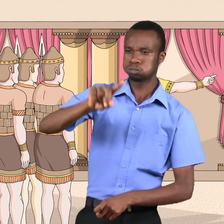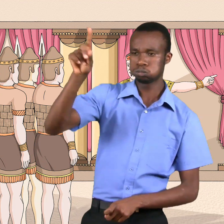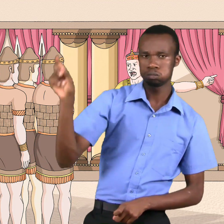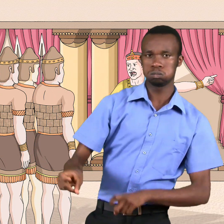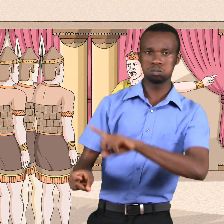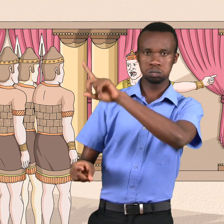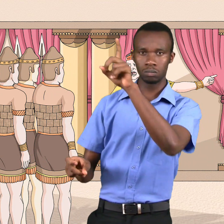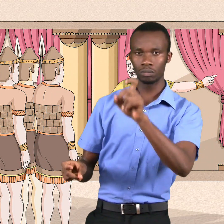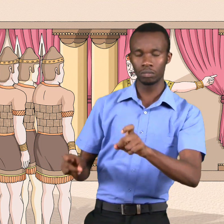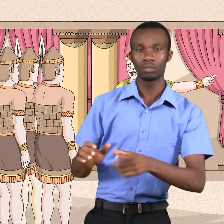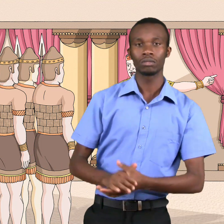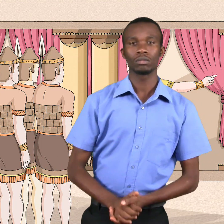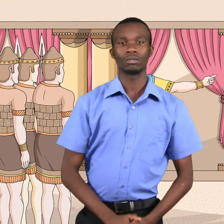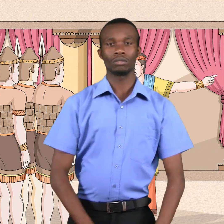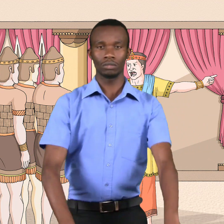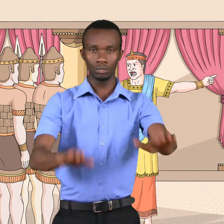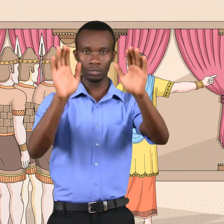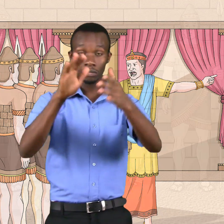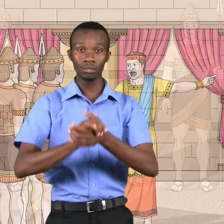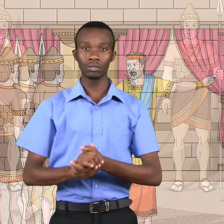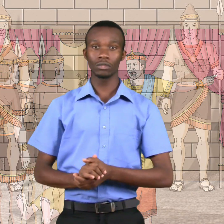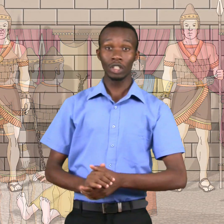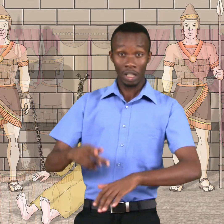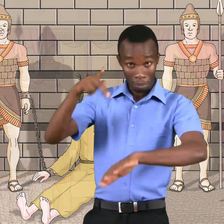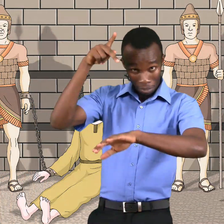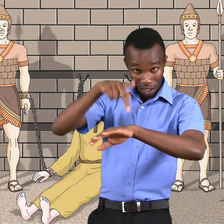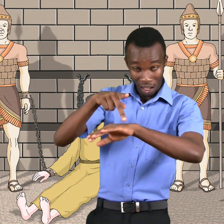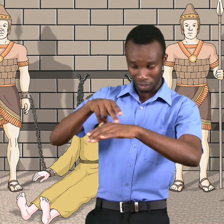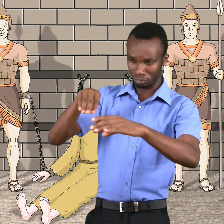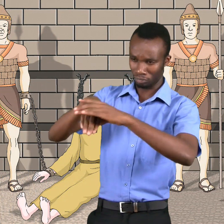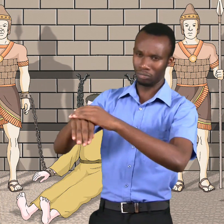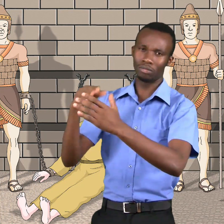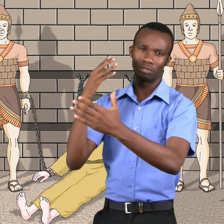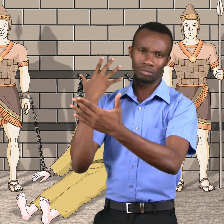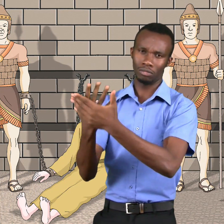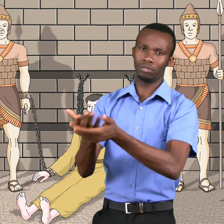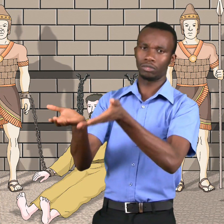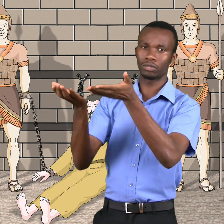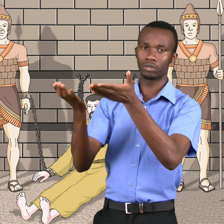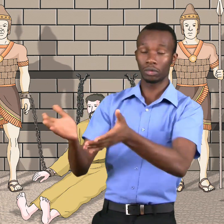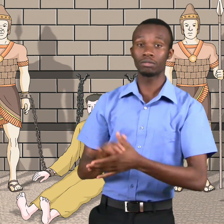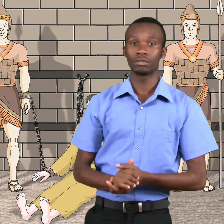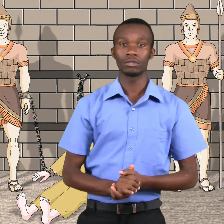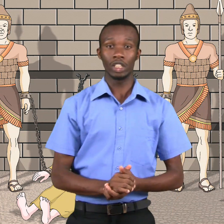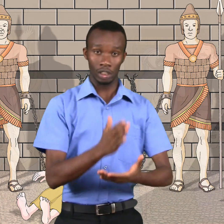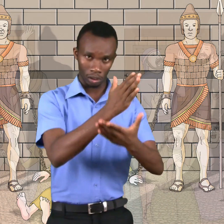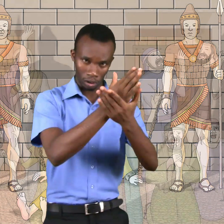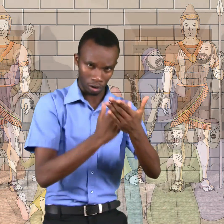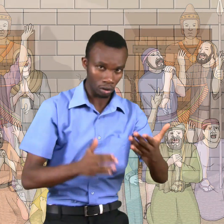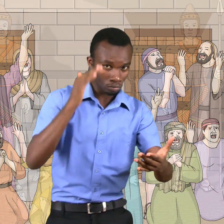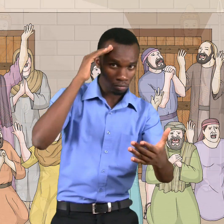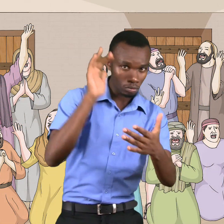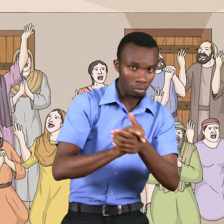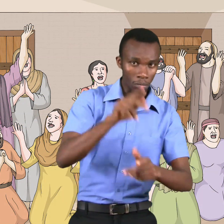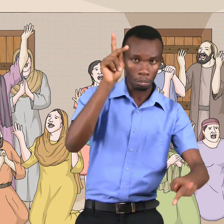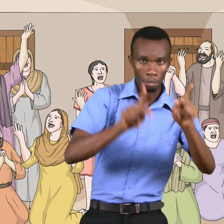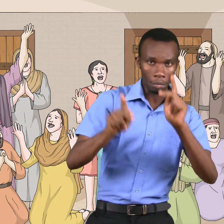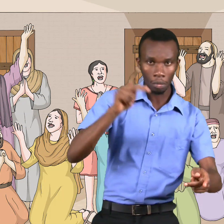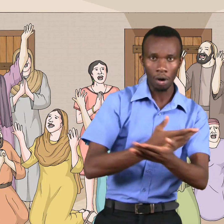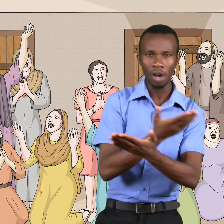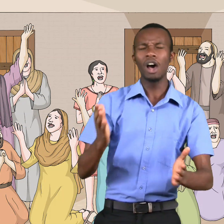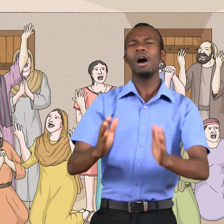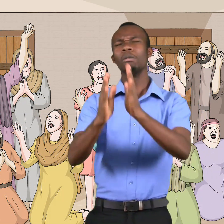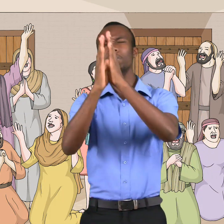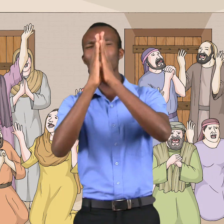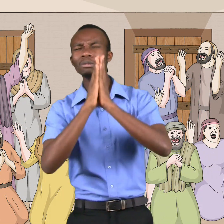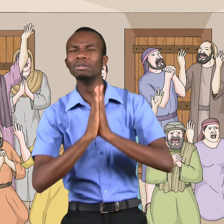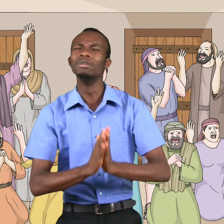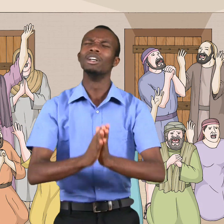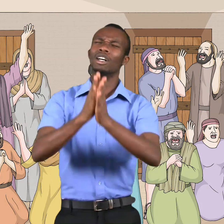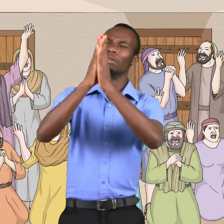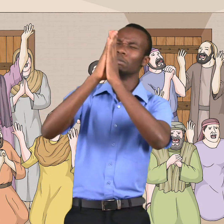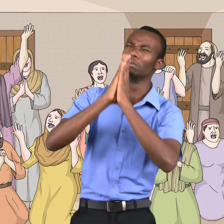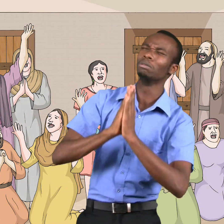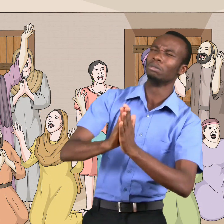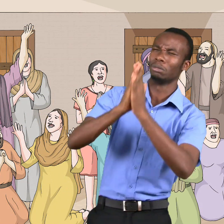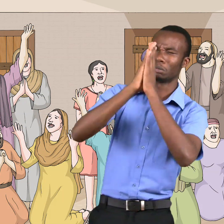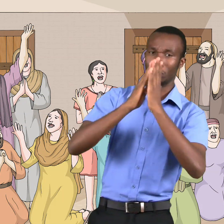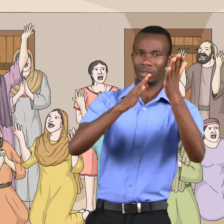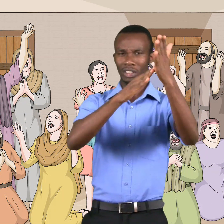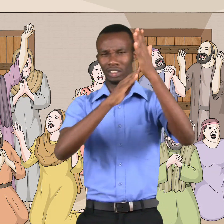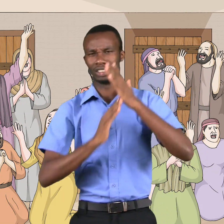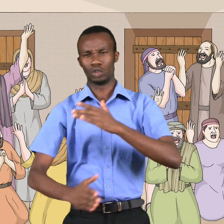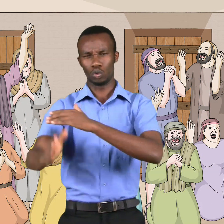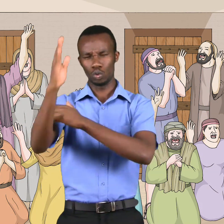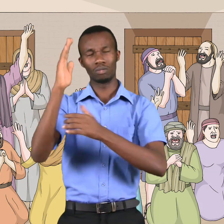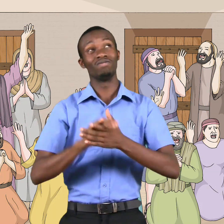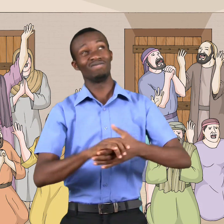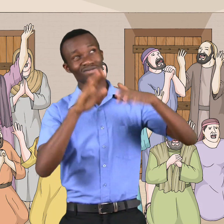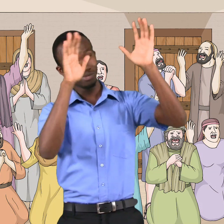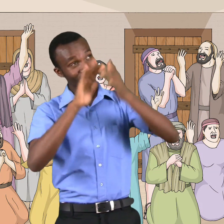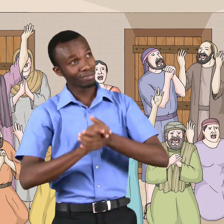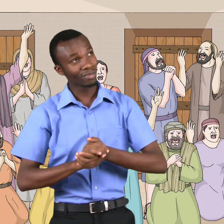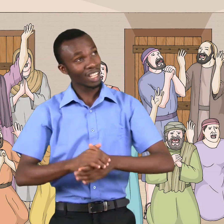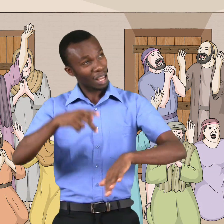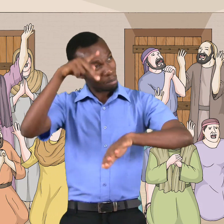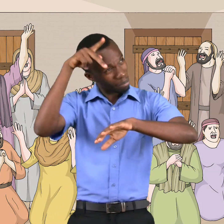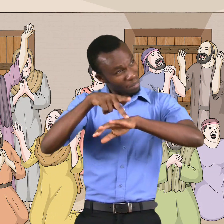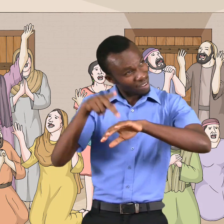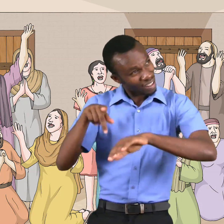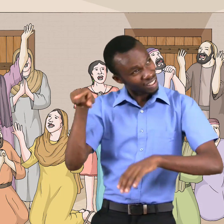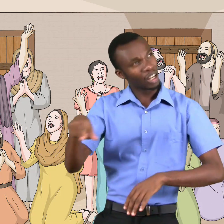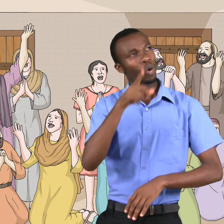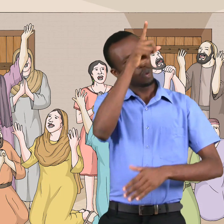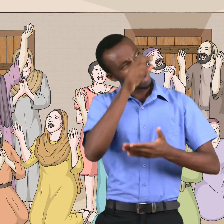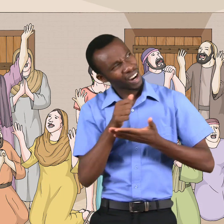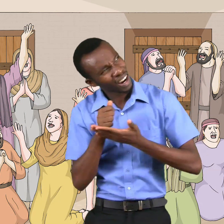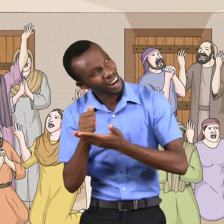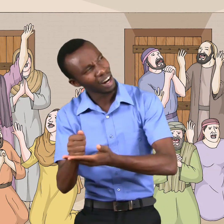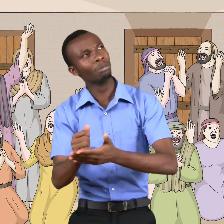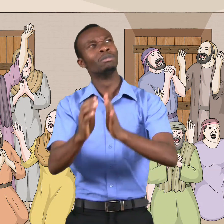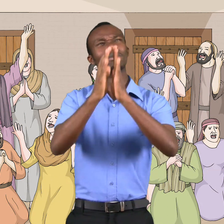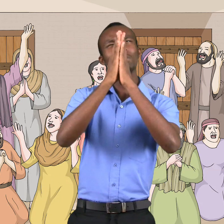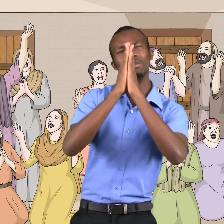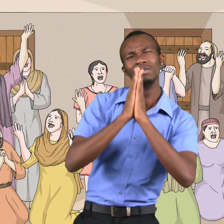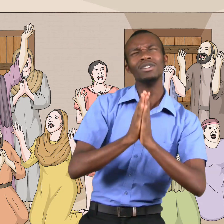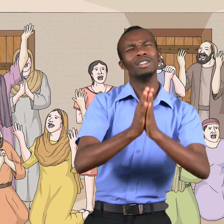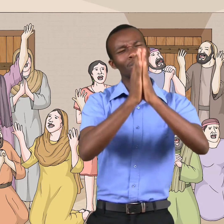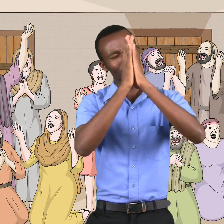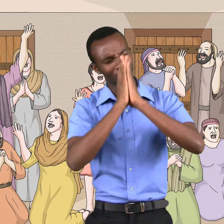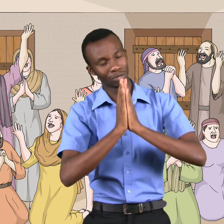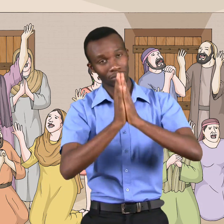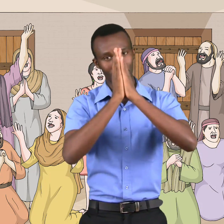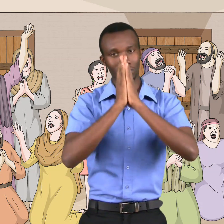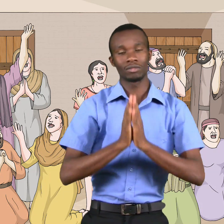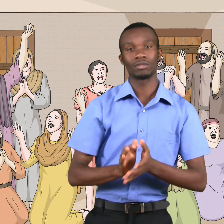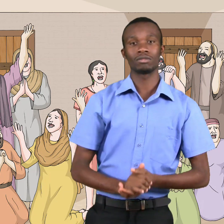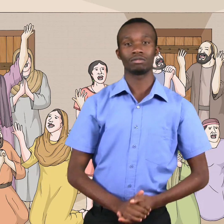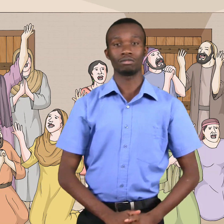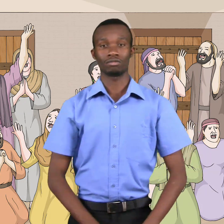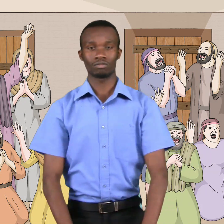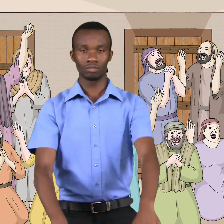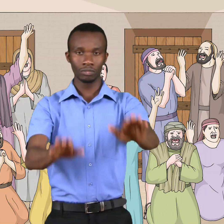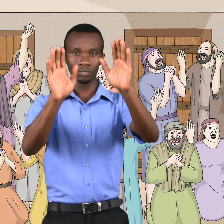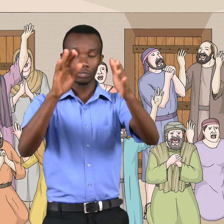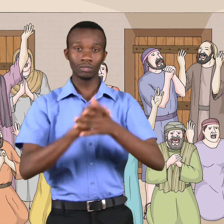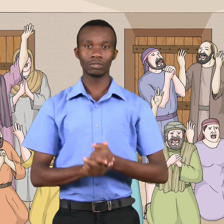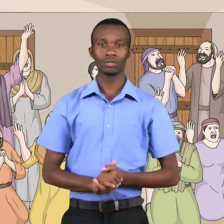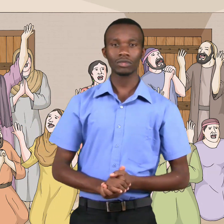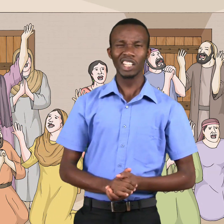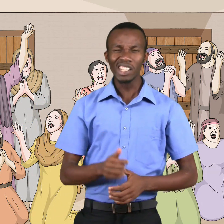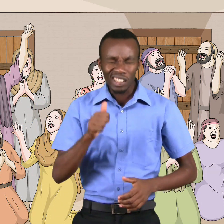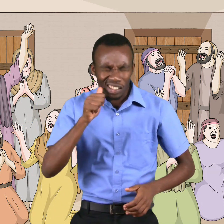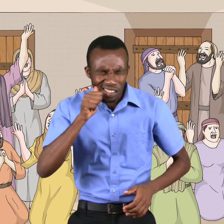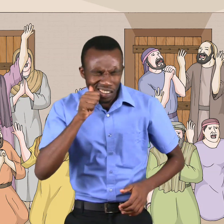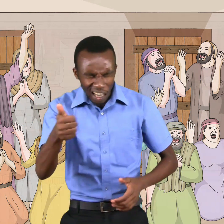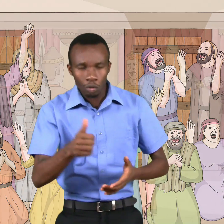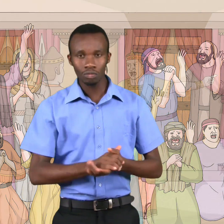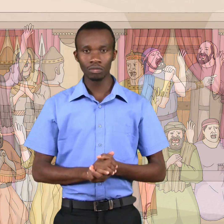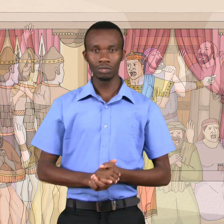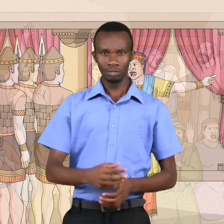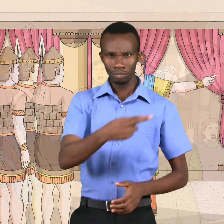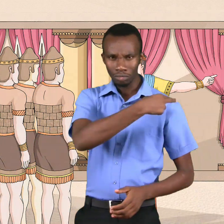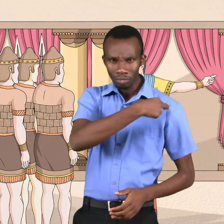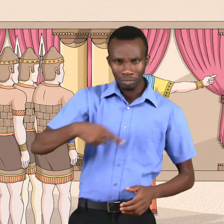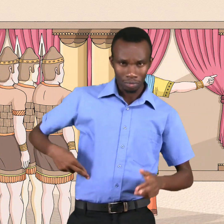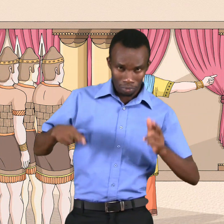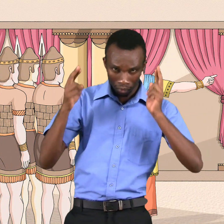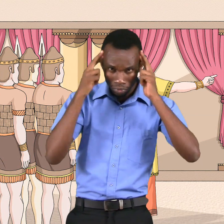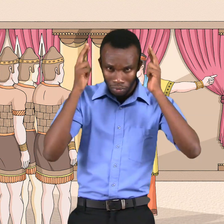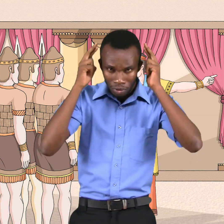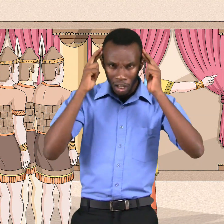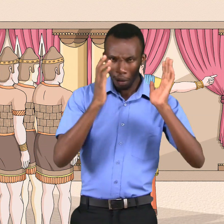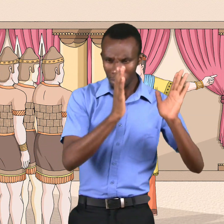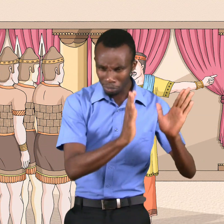So Peter was kept in prison, but the church was fervently praying to God for him.